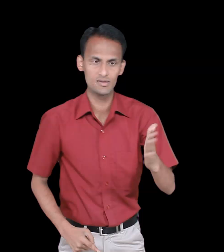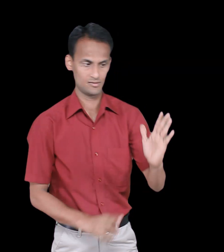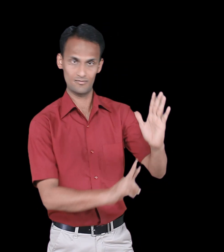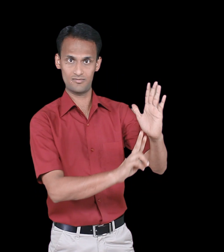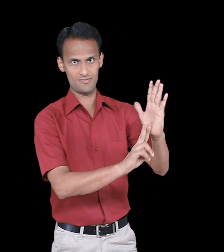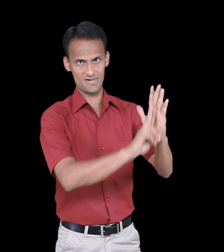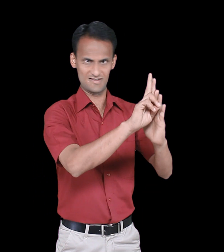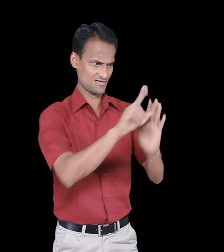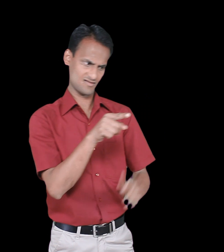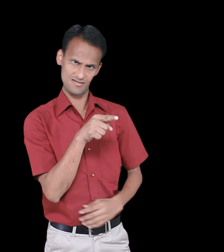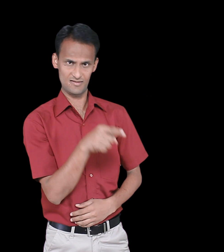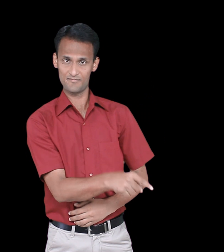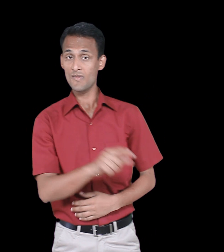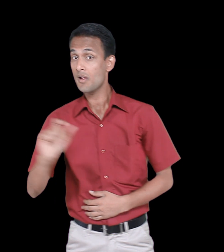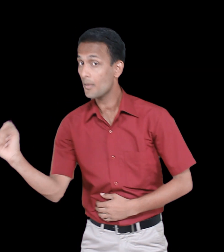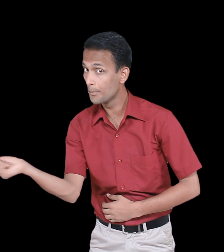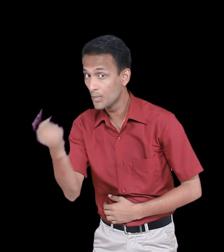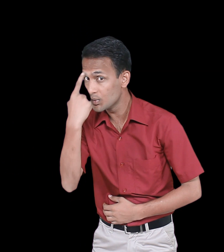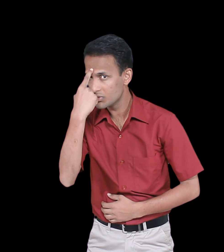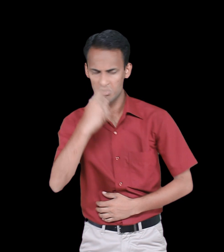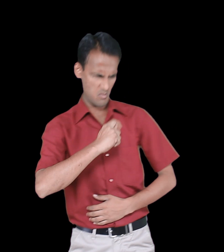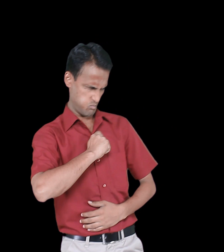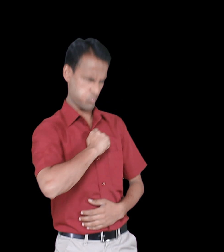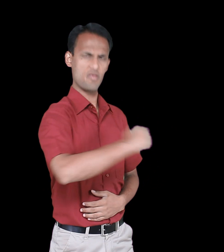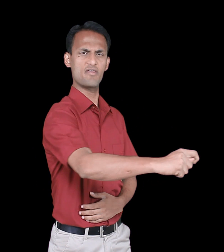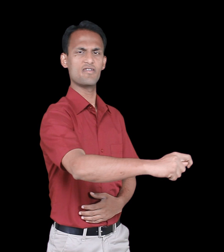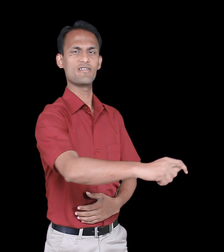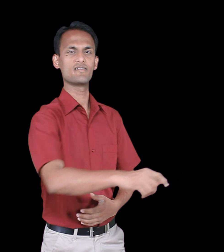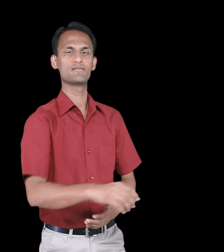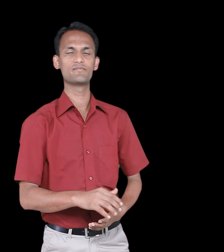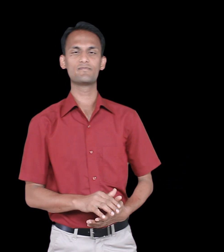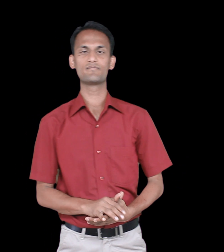David defeats Goliath